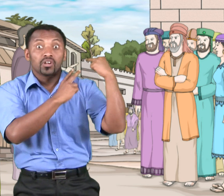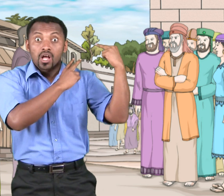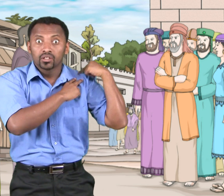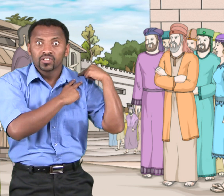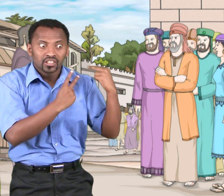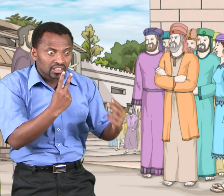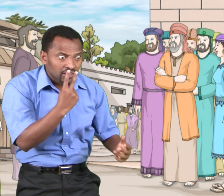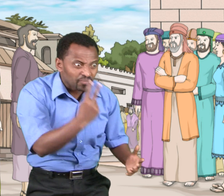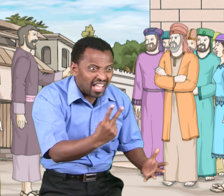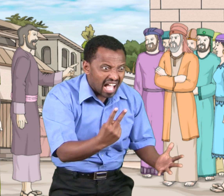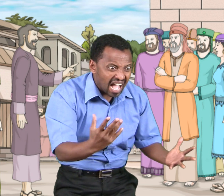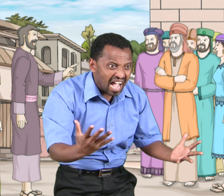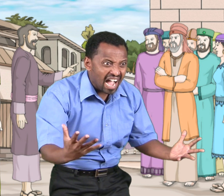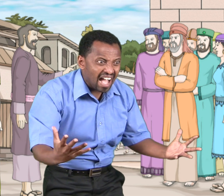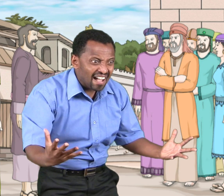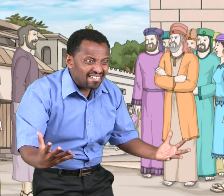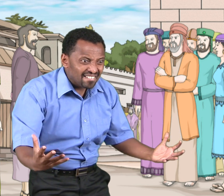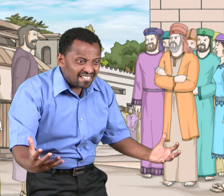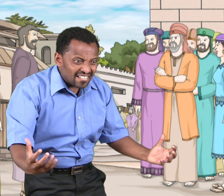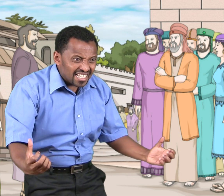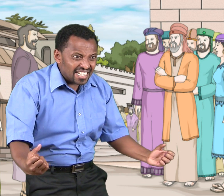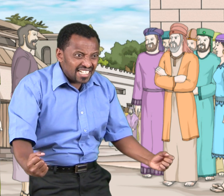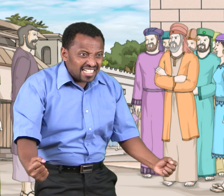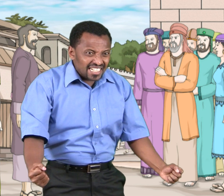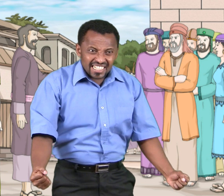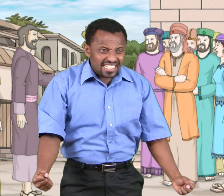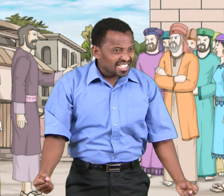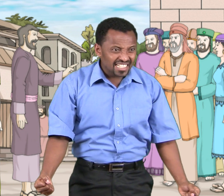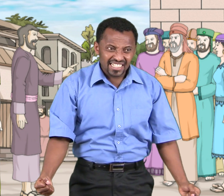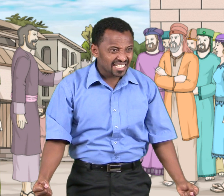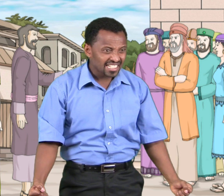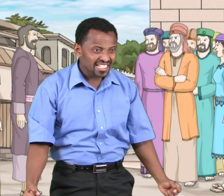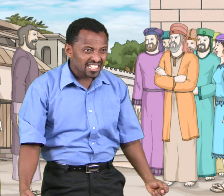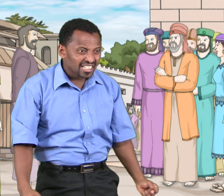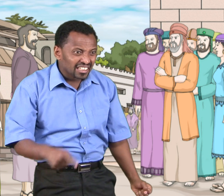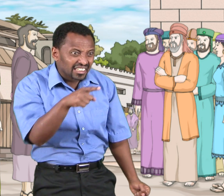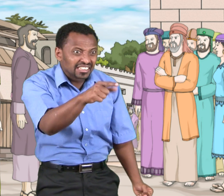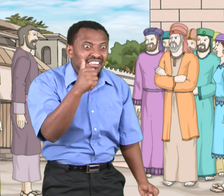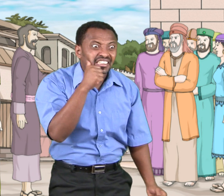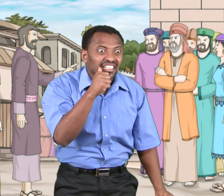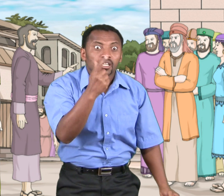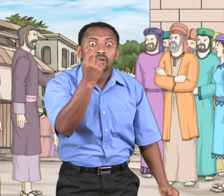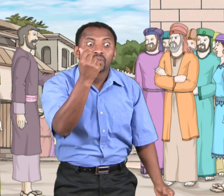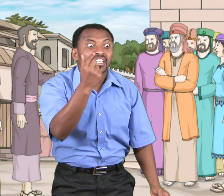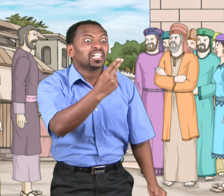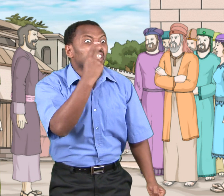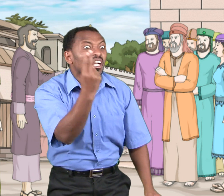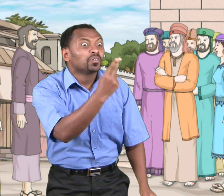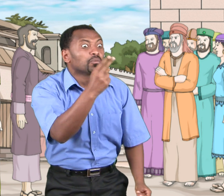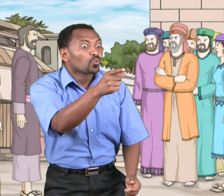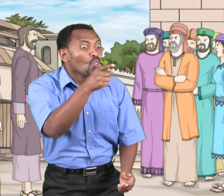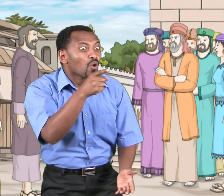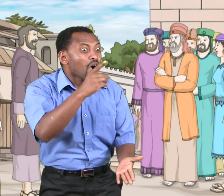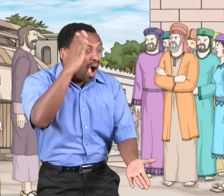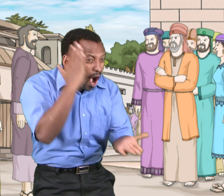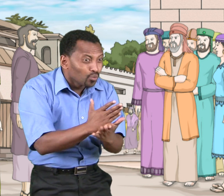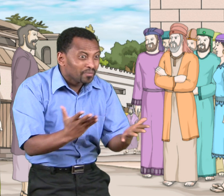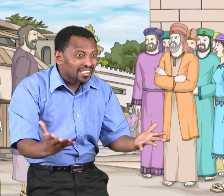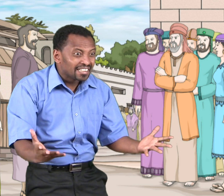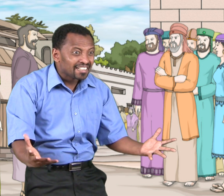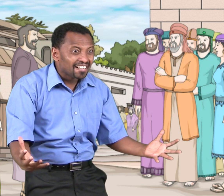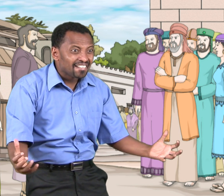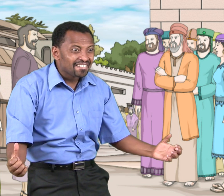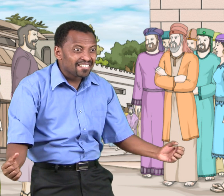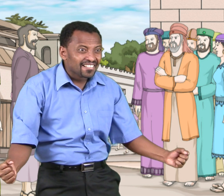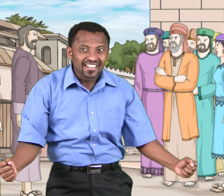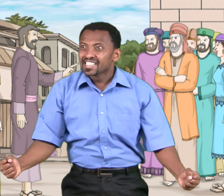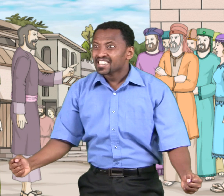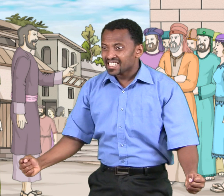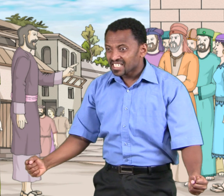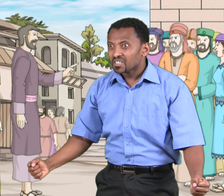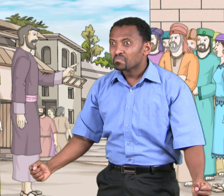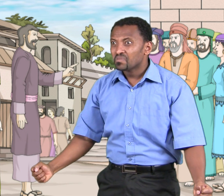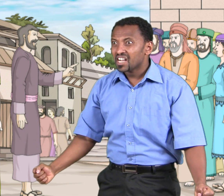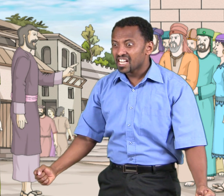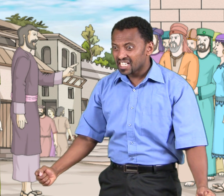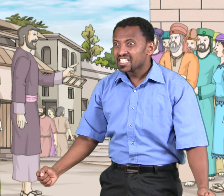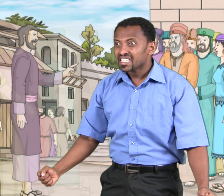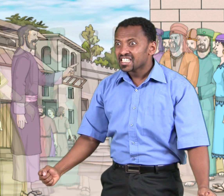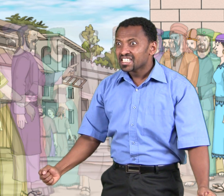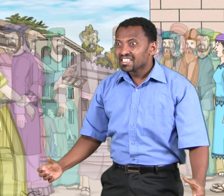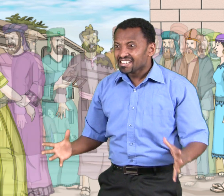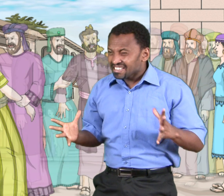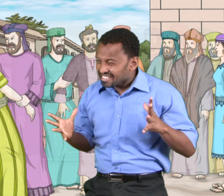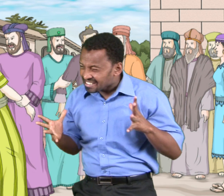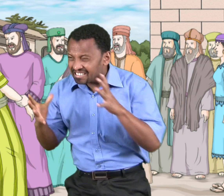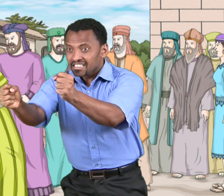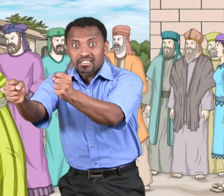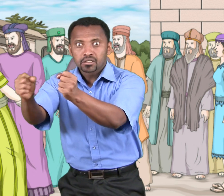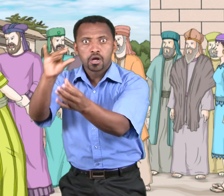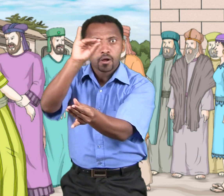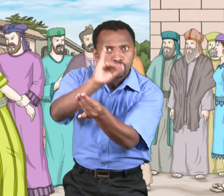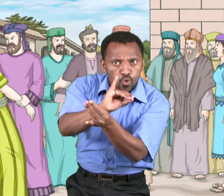And the spirit left her at that very moment.